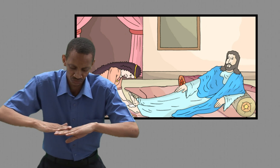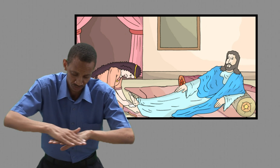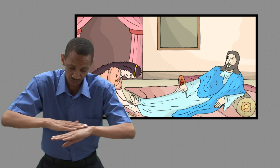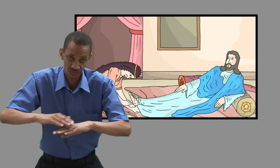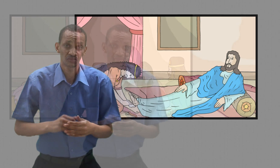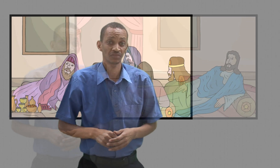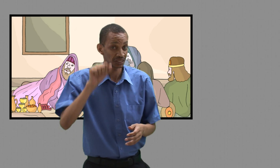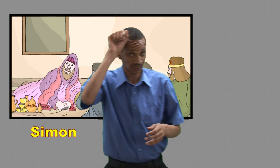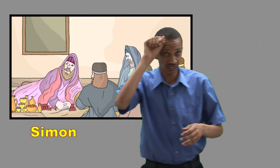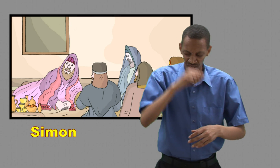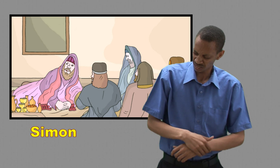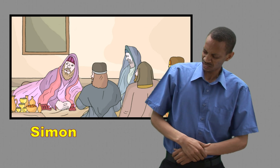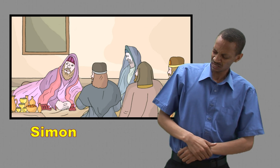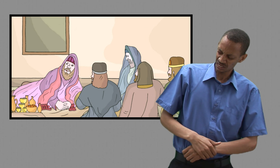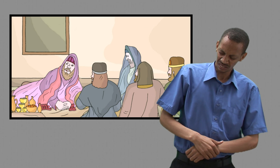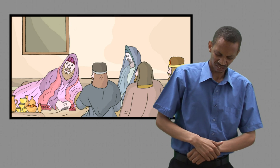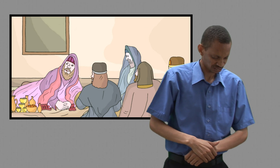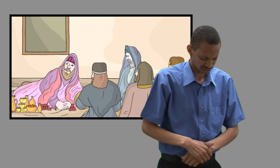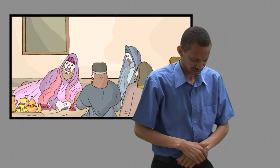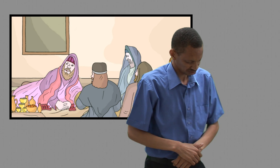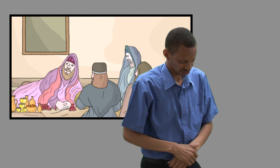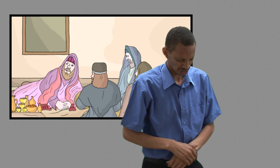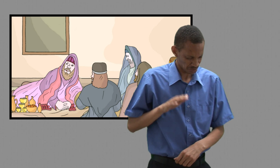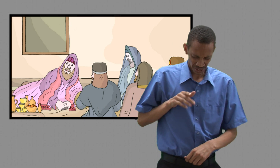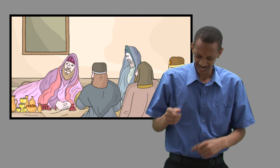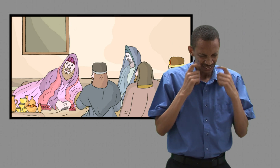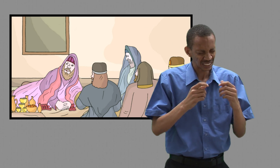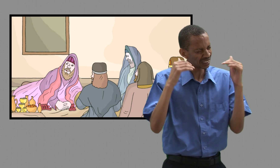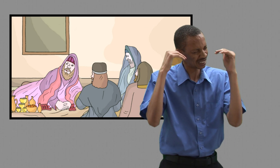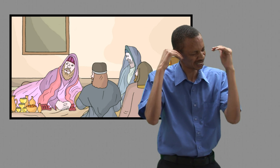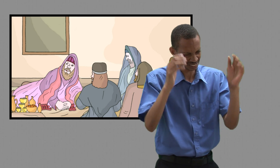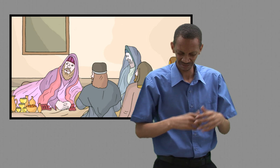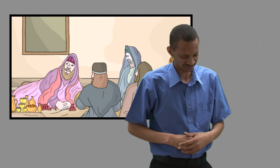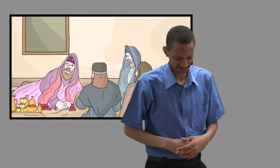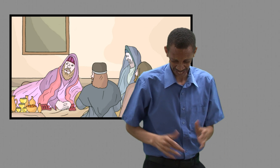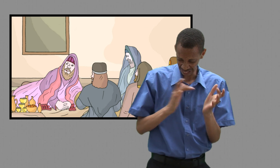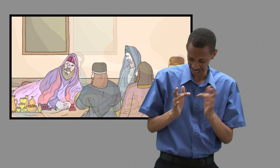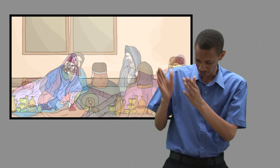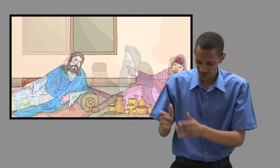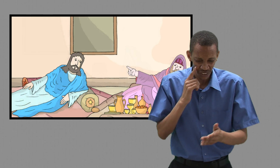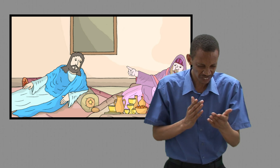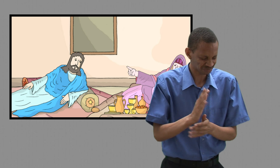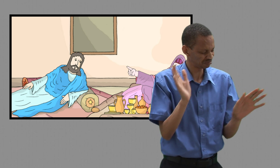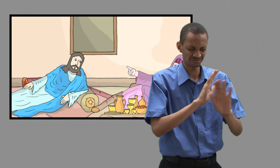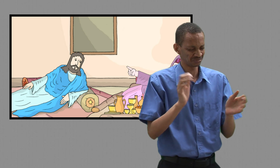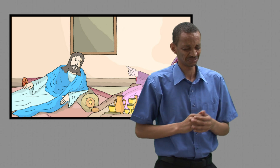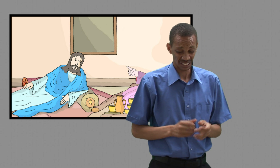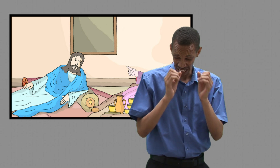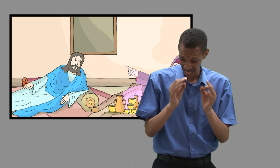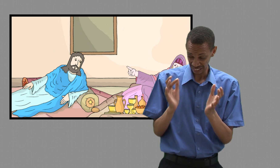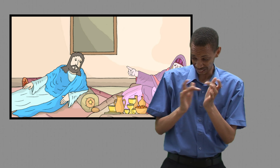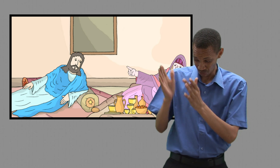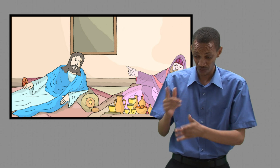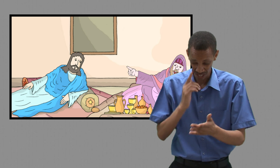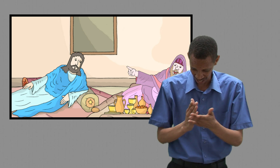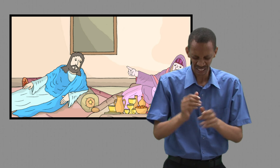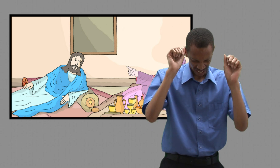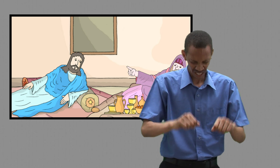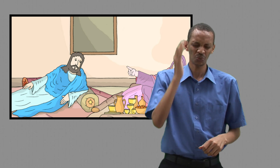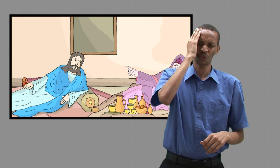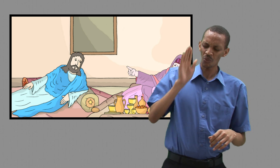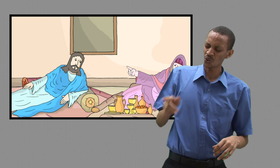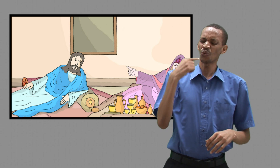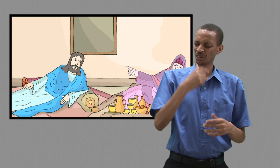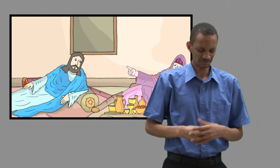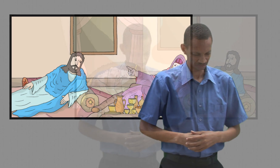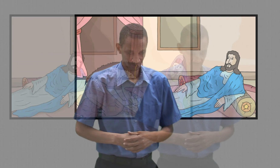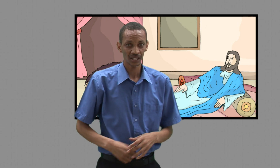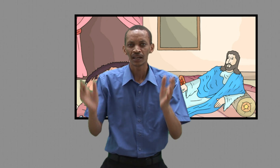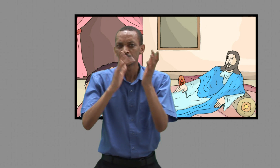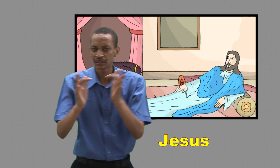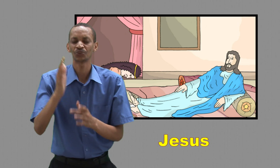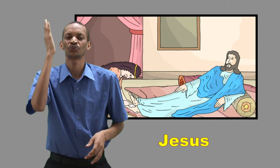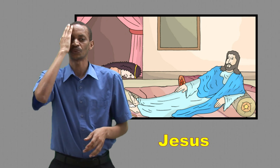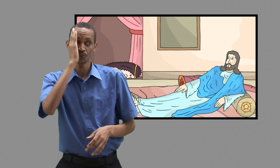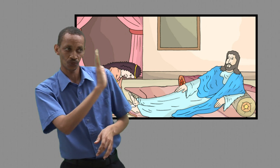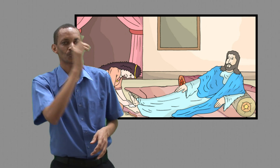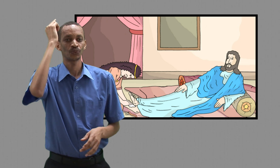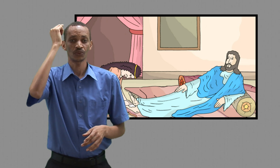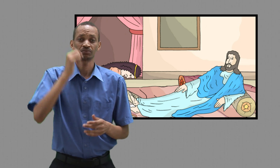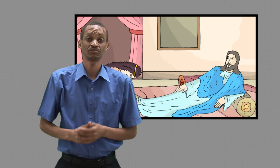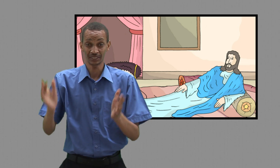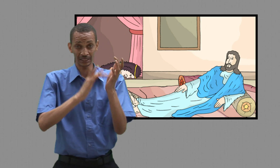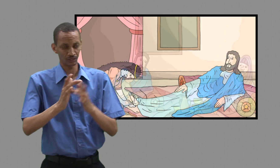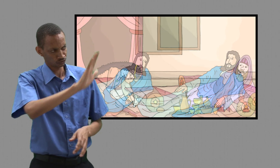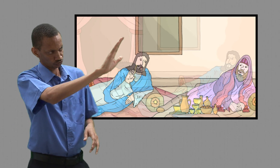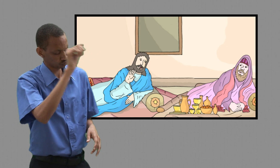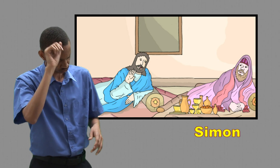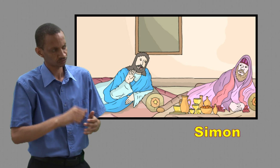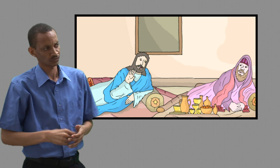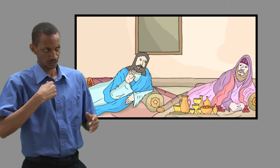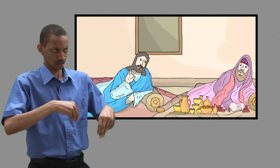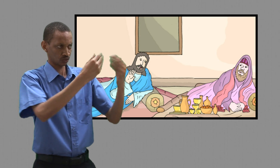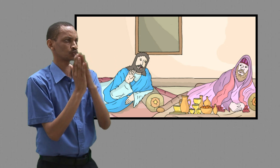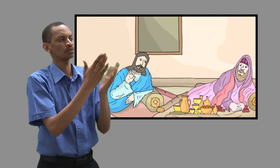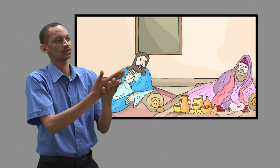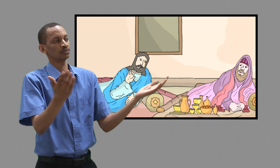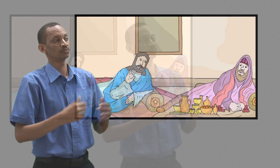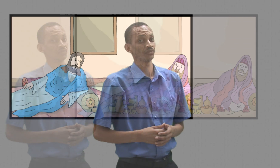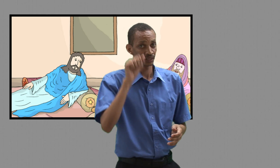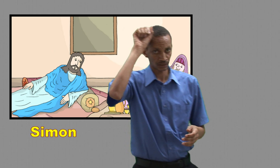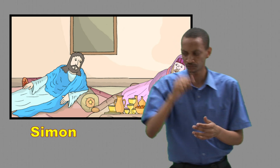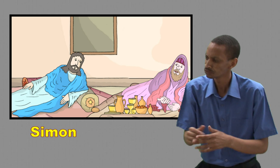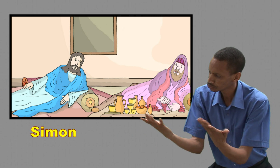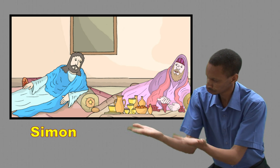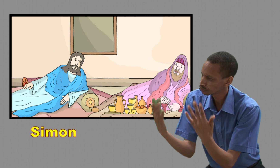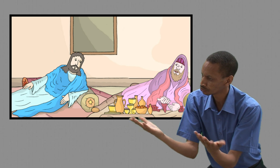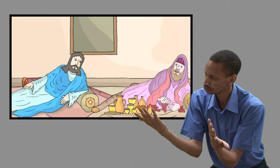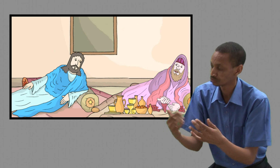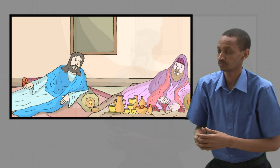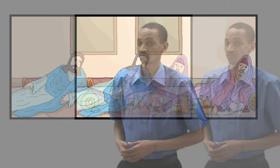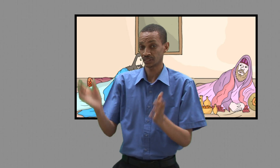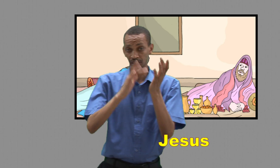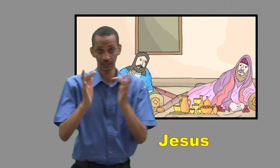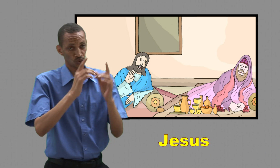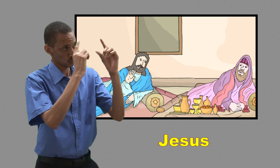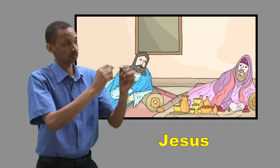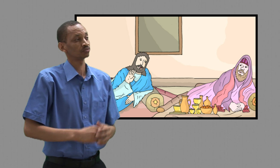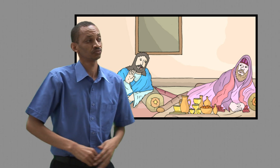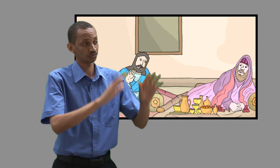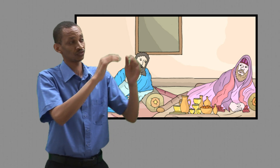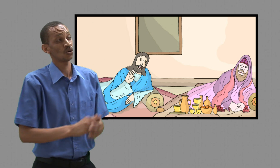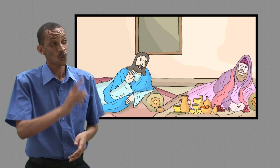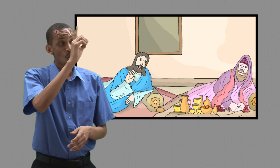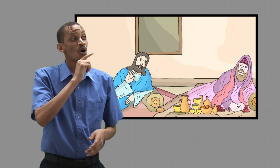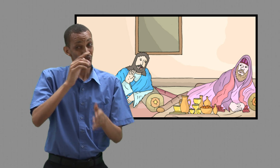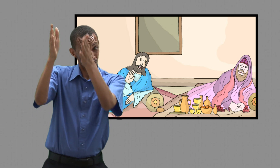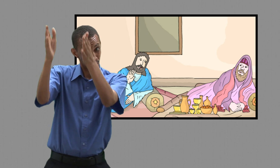When the Pharisee who had invited Jesus saw this, he said to himself, “If this man were a prophet, He would know who this is and what kind of woman is touching Him—for she is a sinner!”